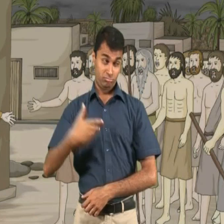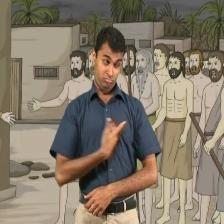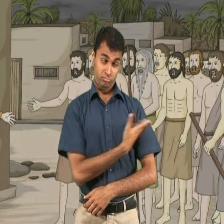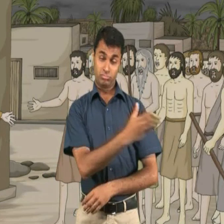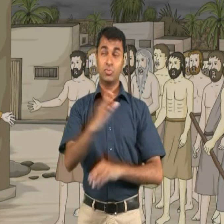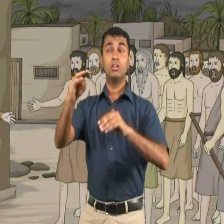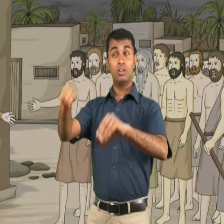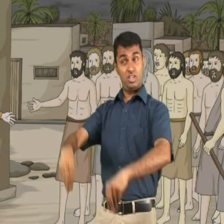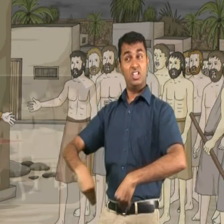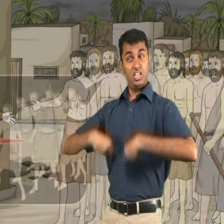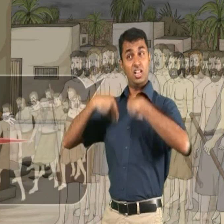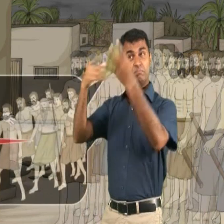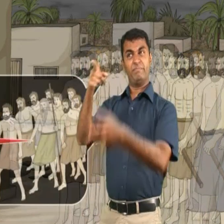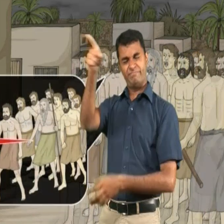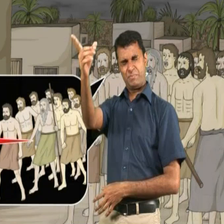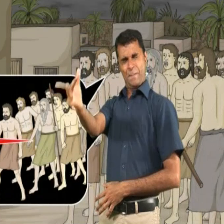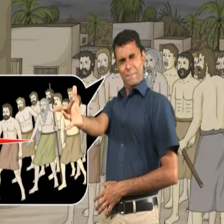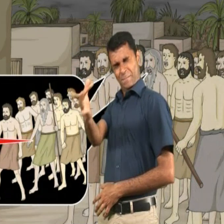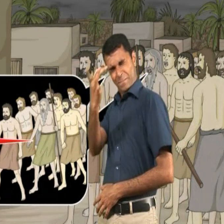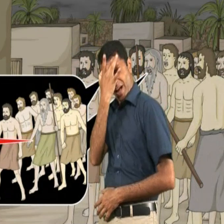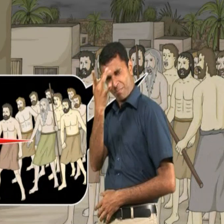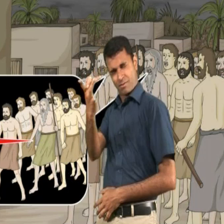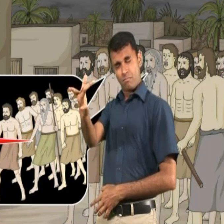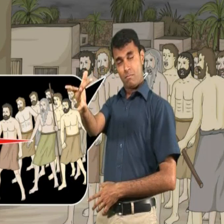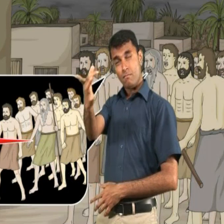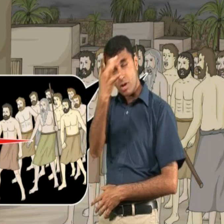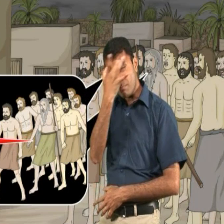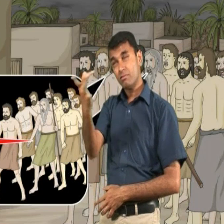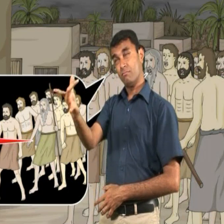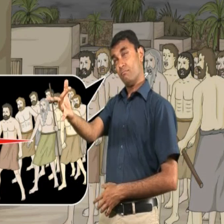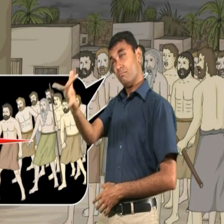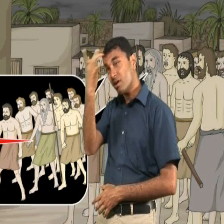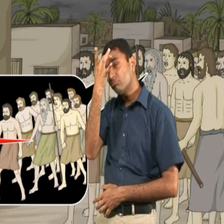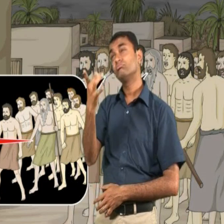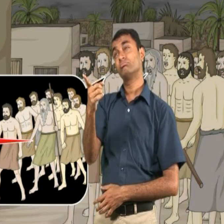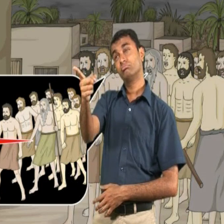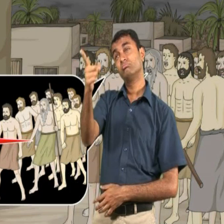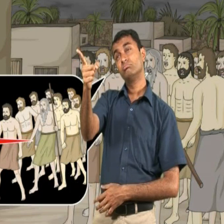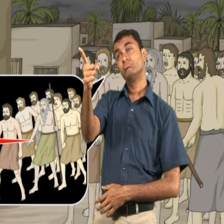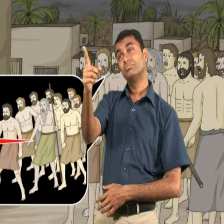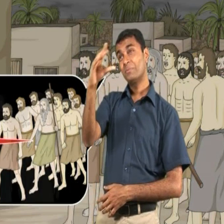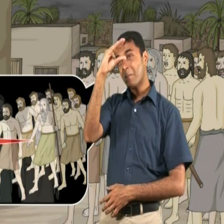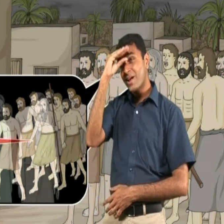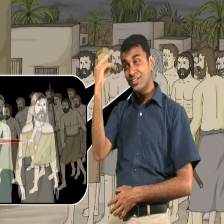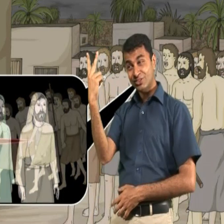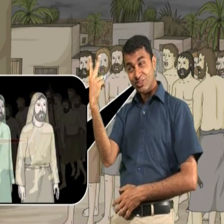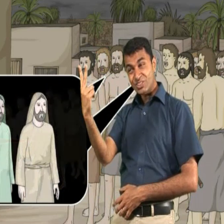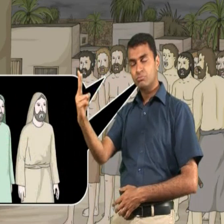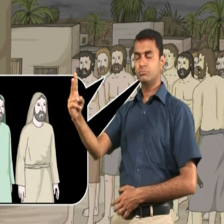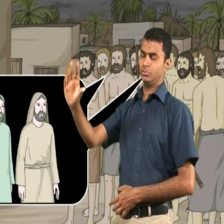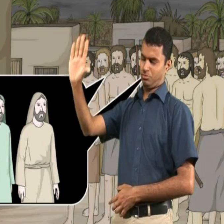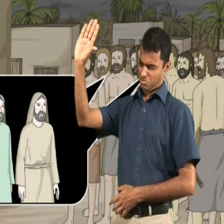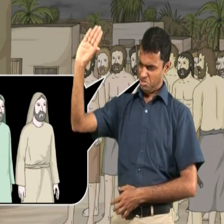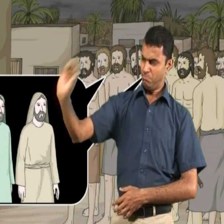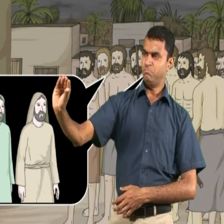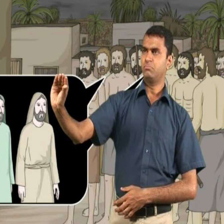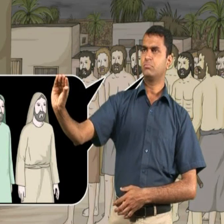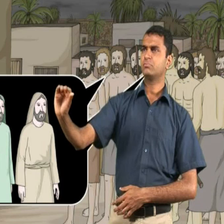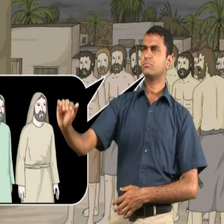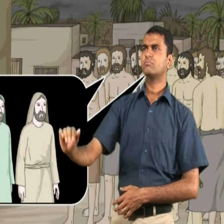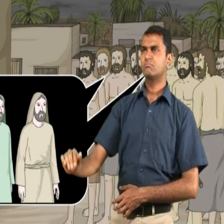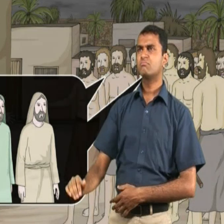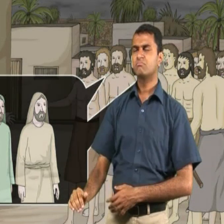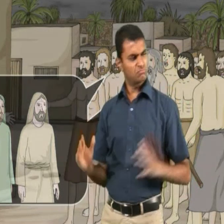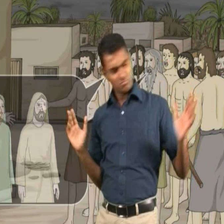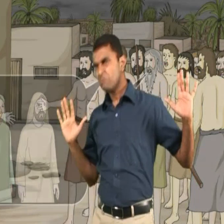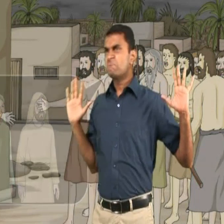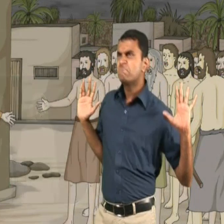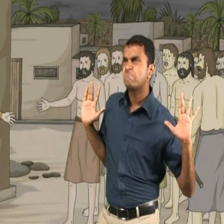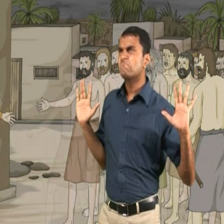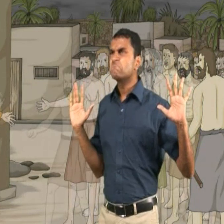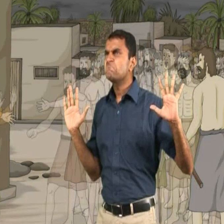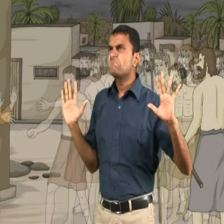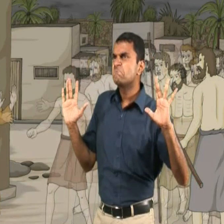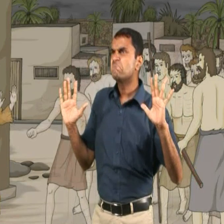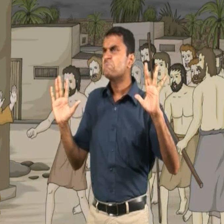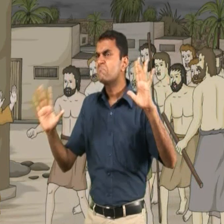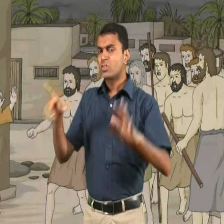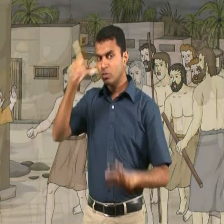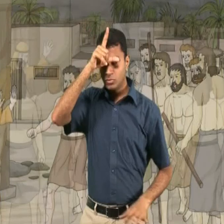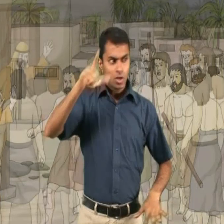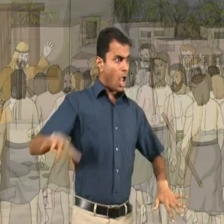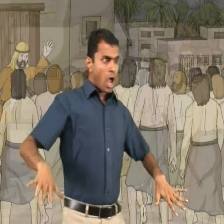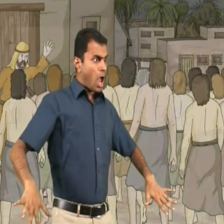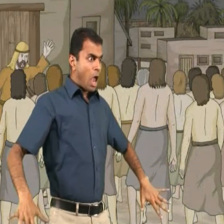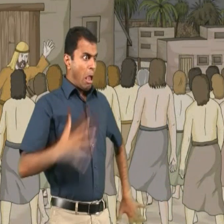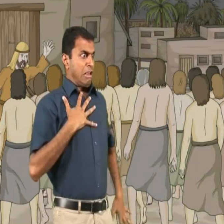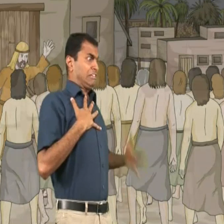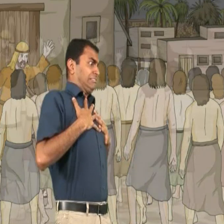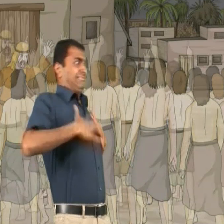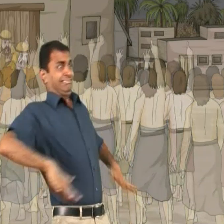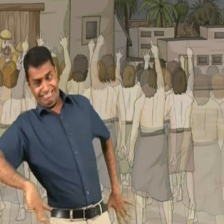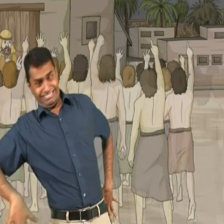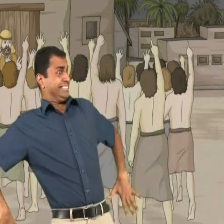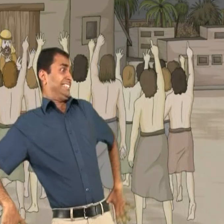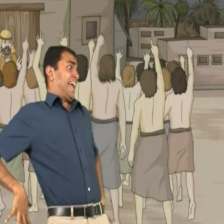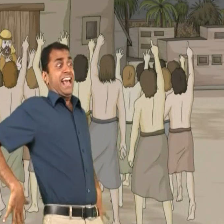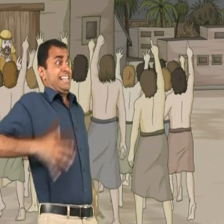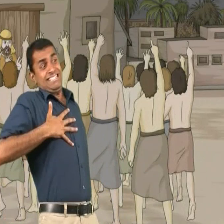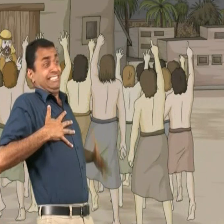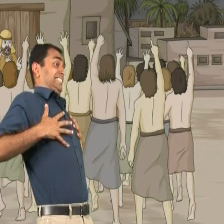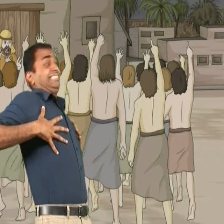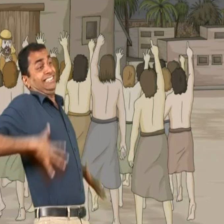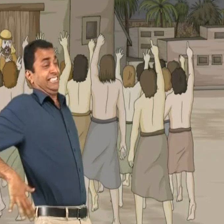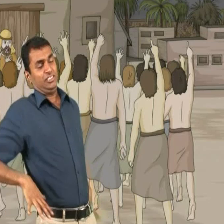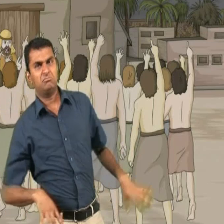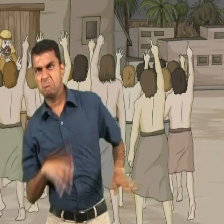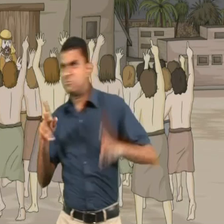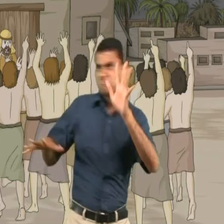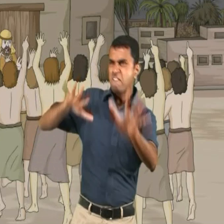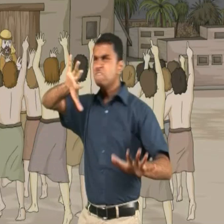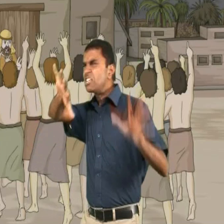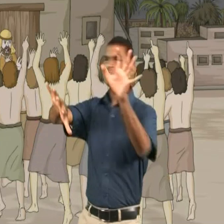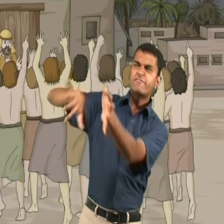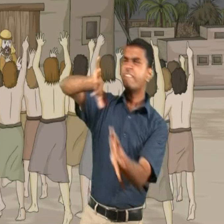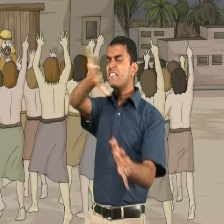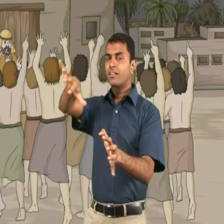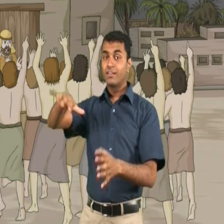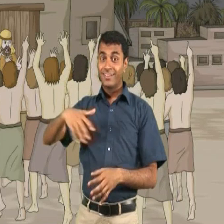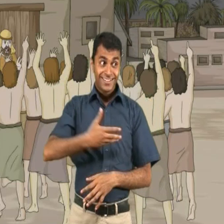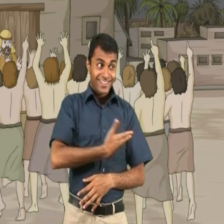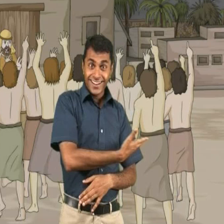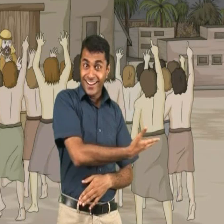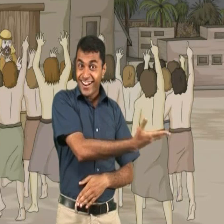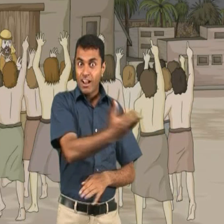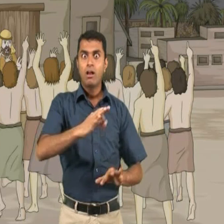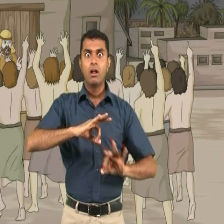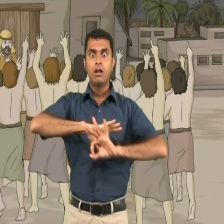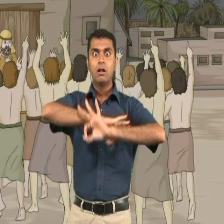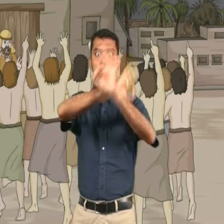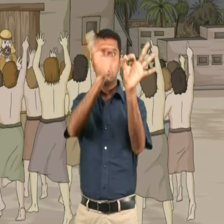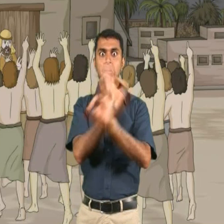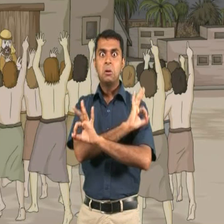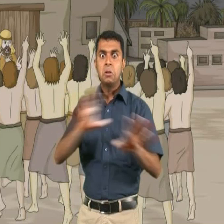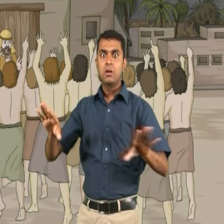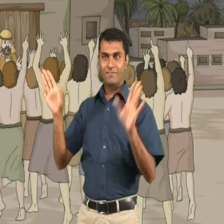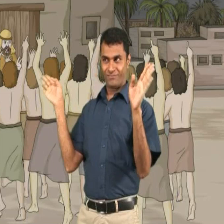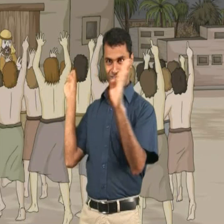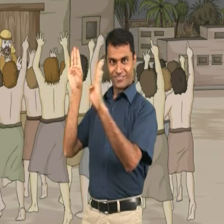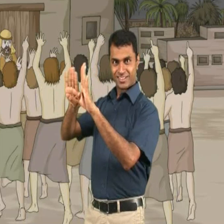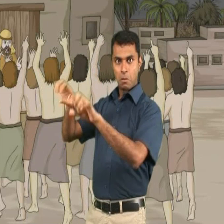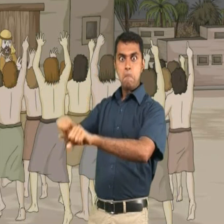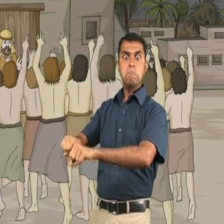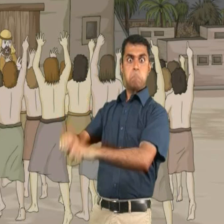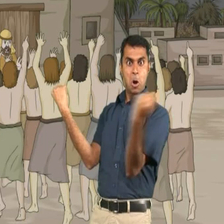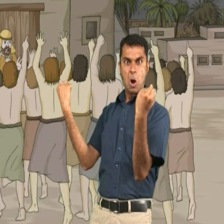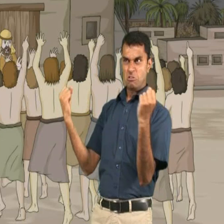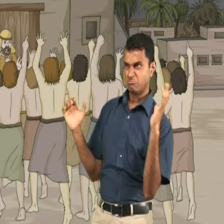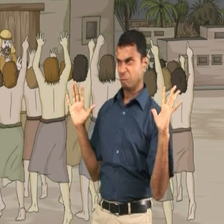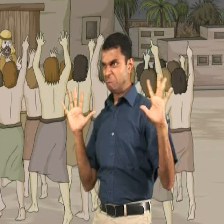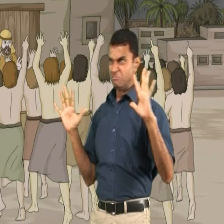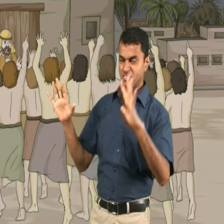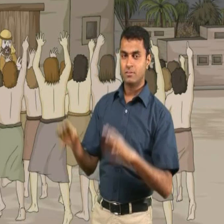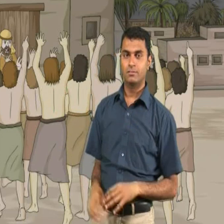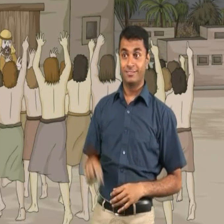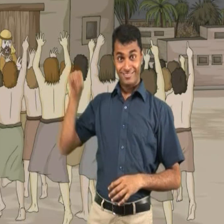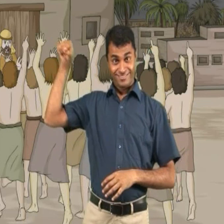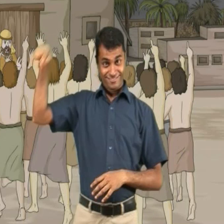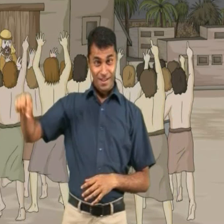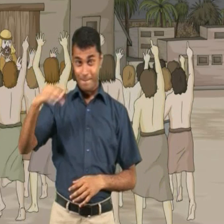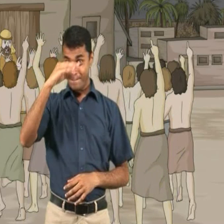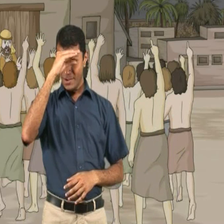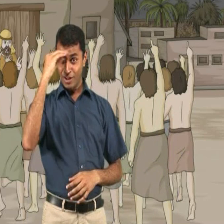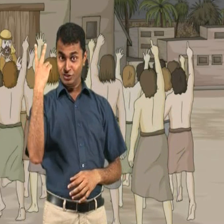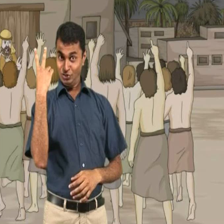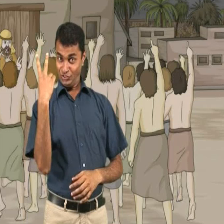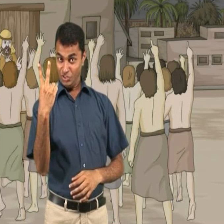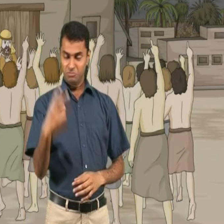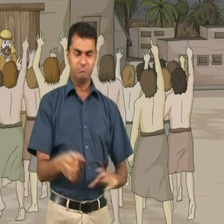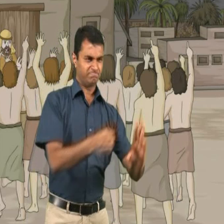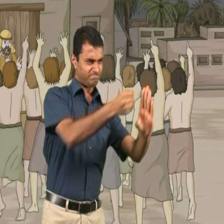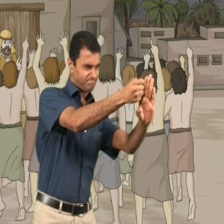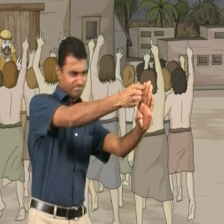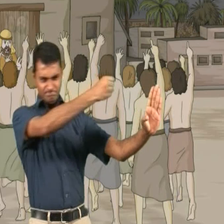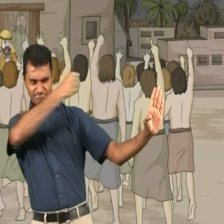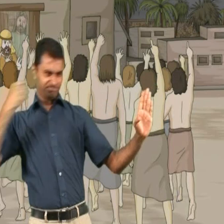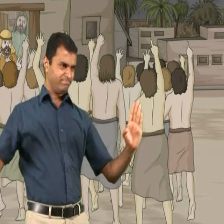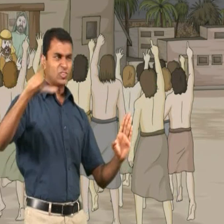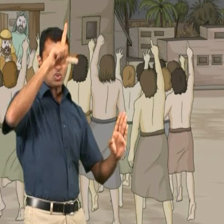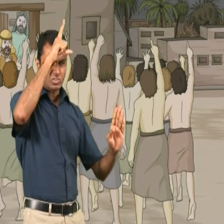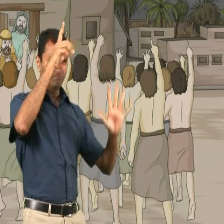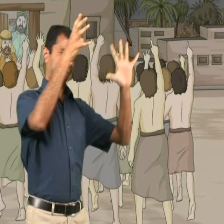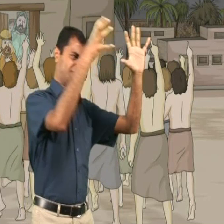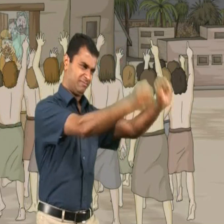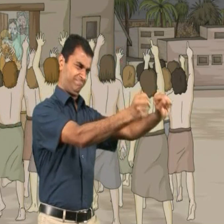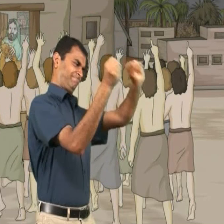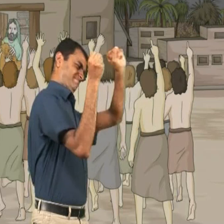Now we will treat you worse than them.” And they pressed in on Lot and moved in to break down the door.